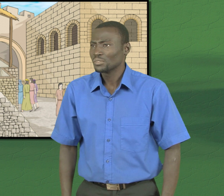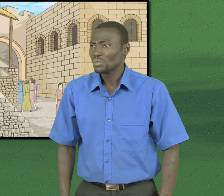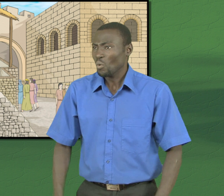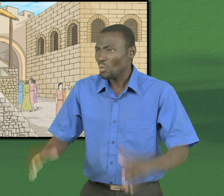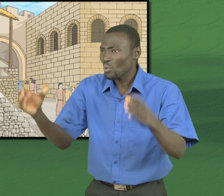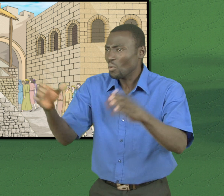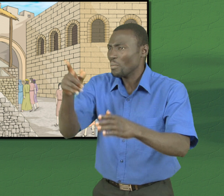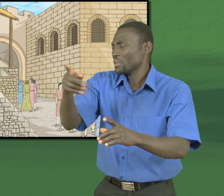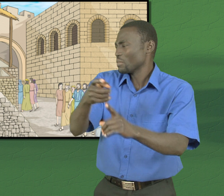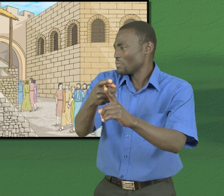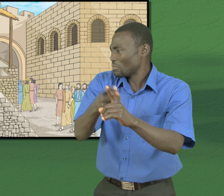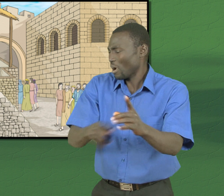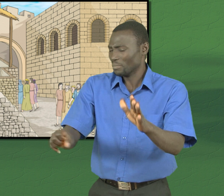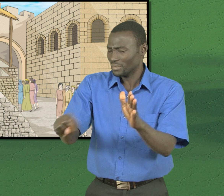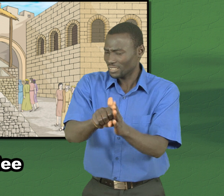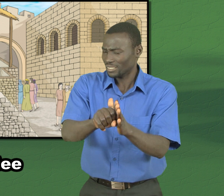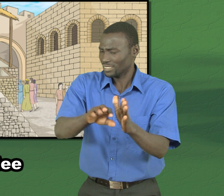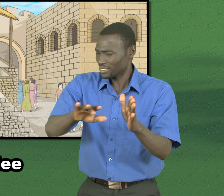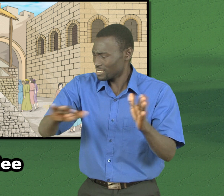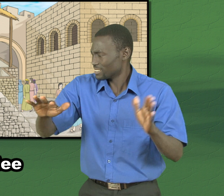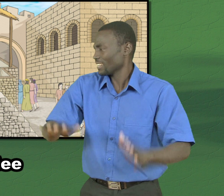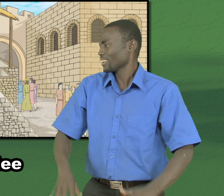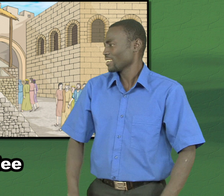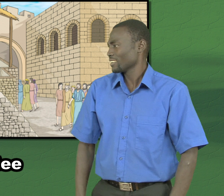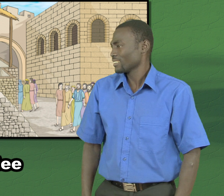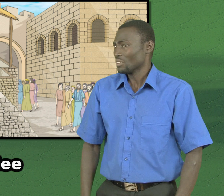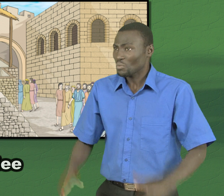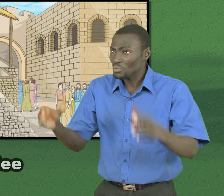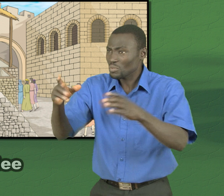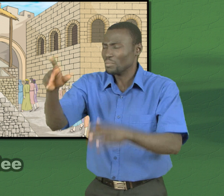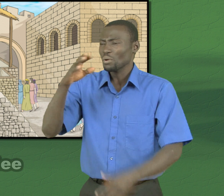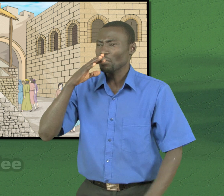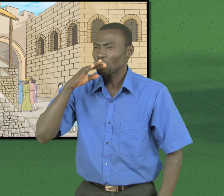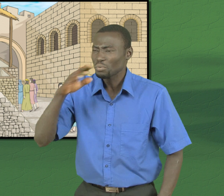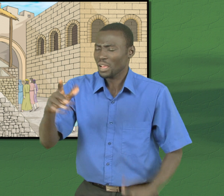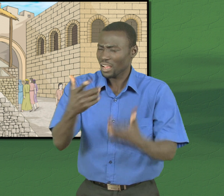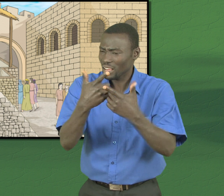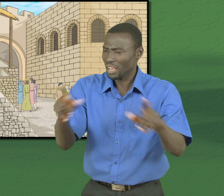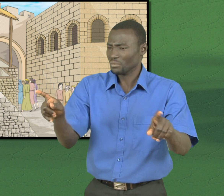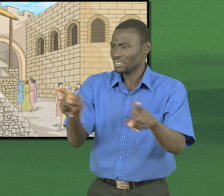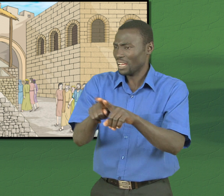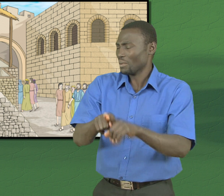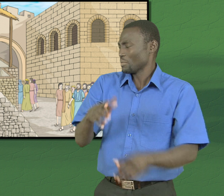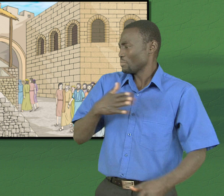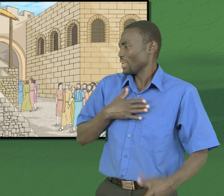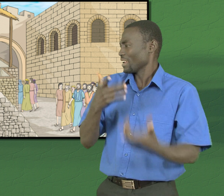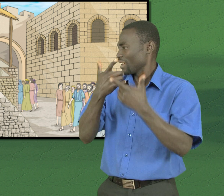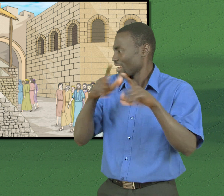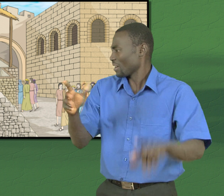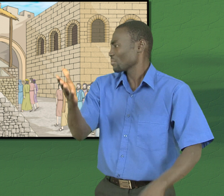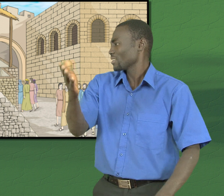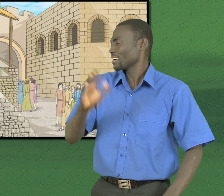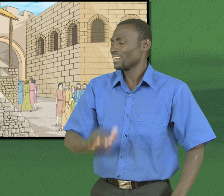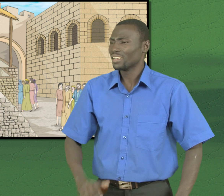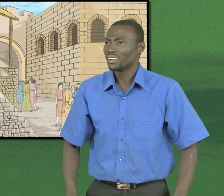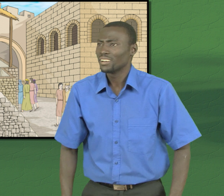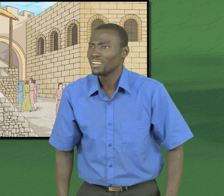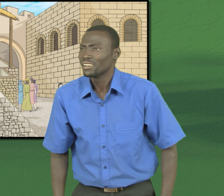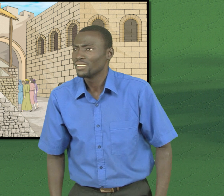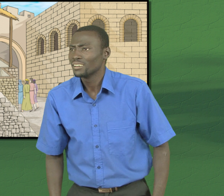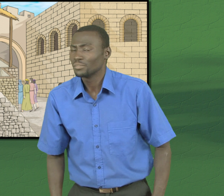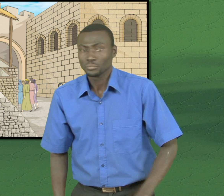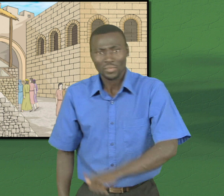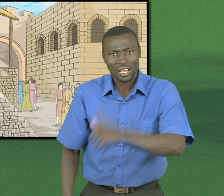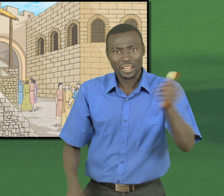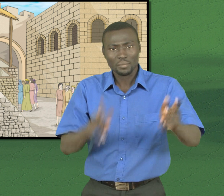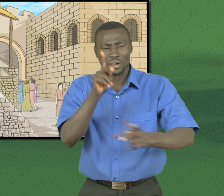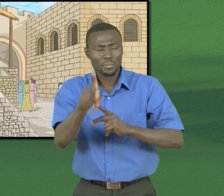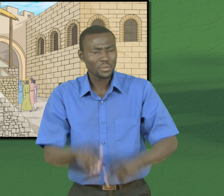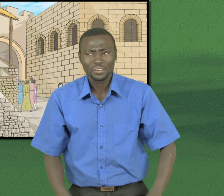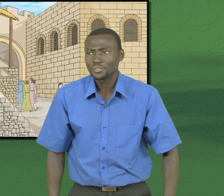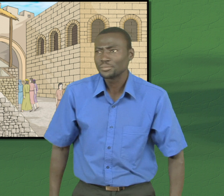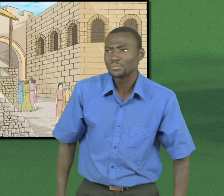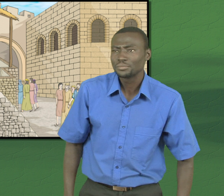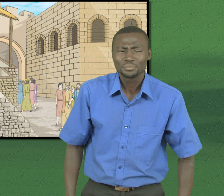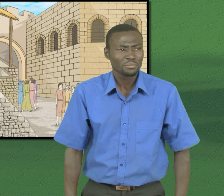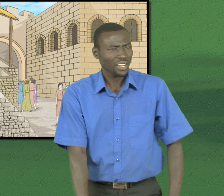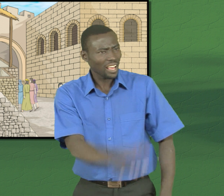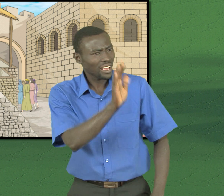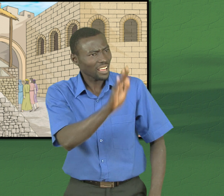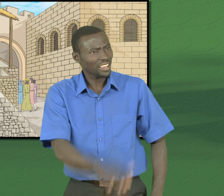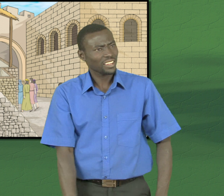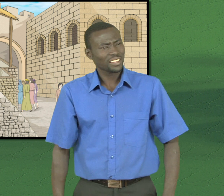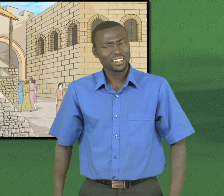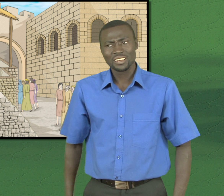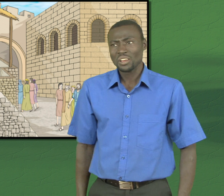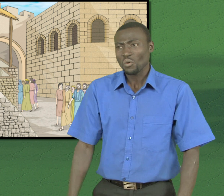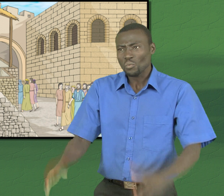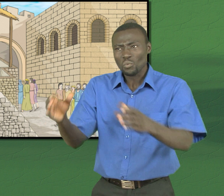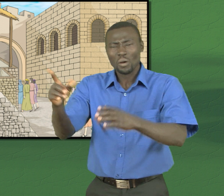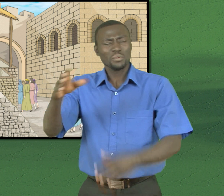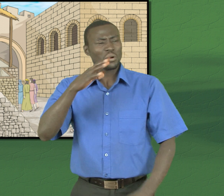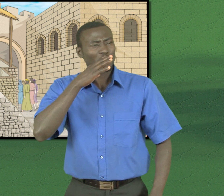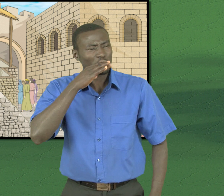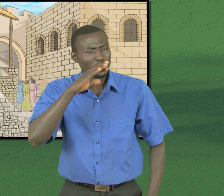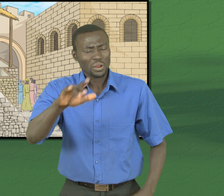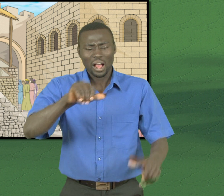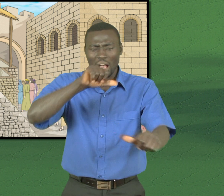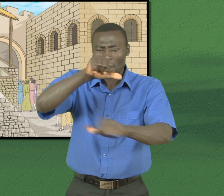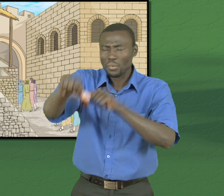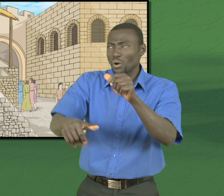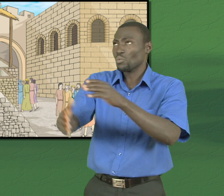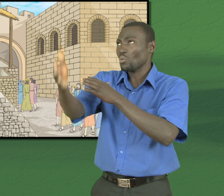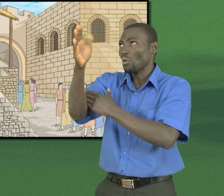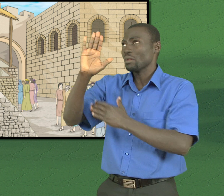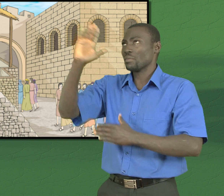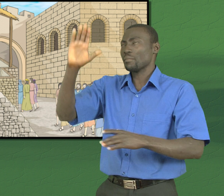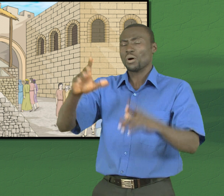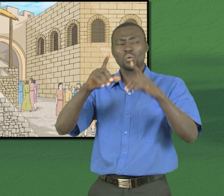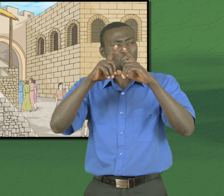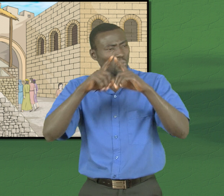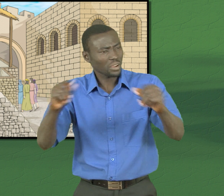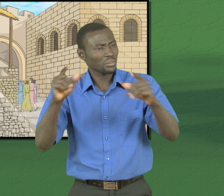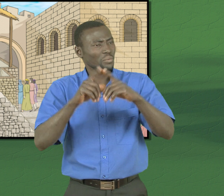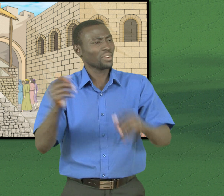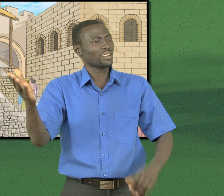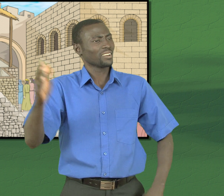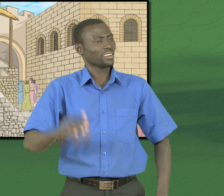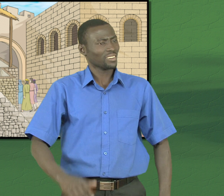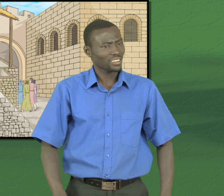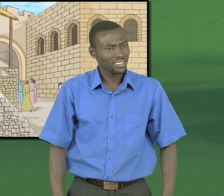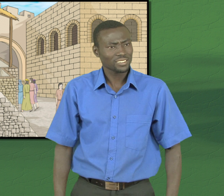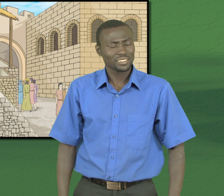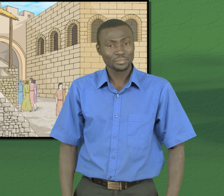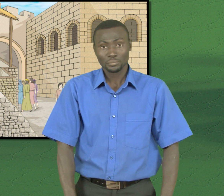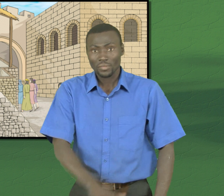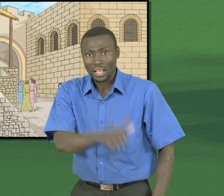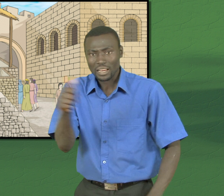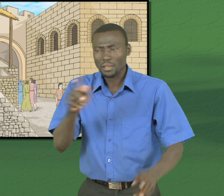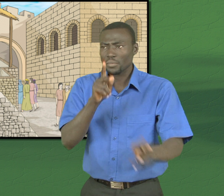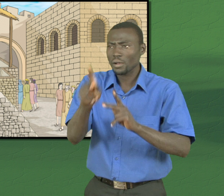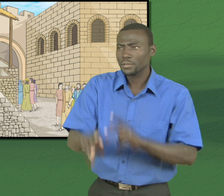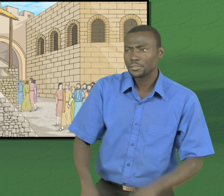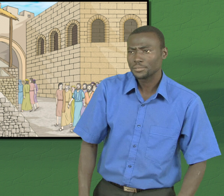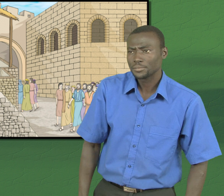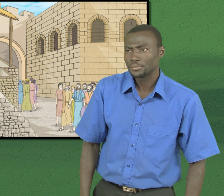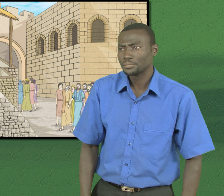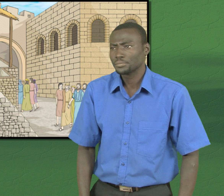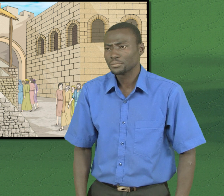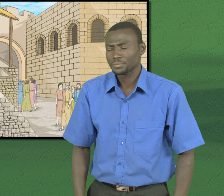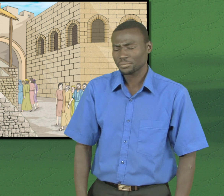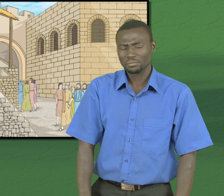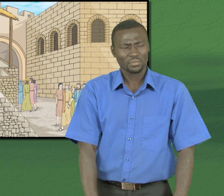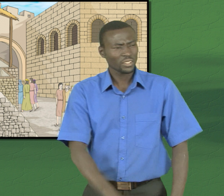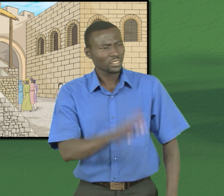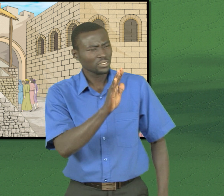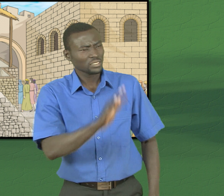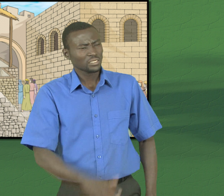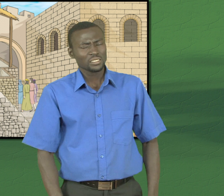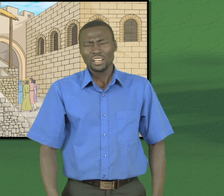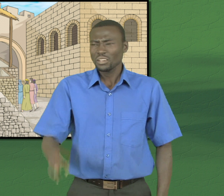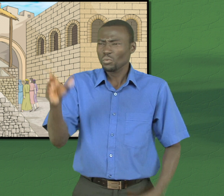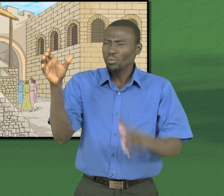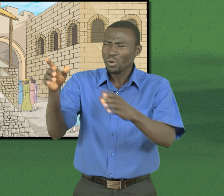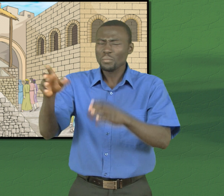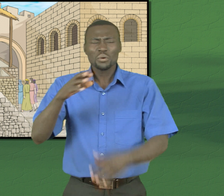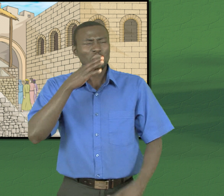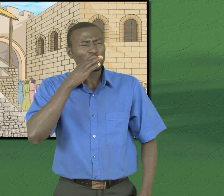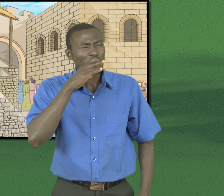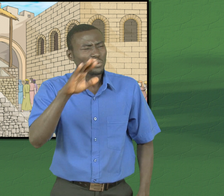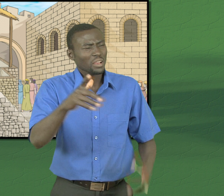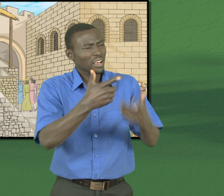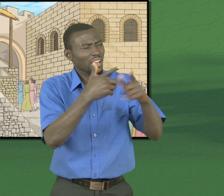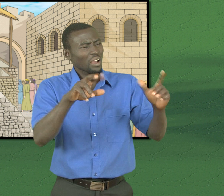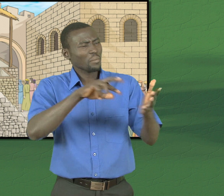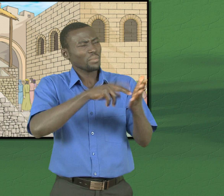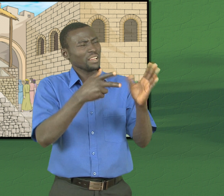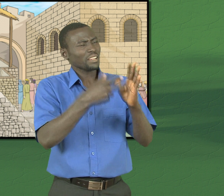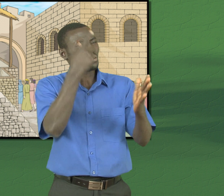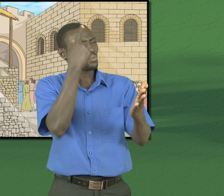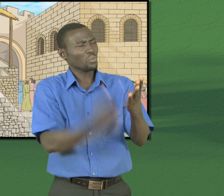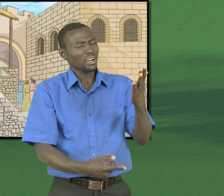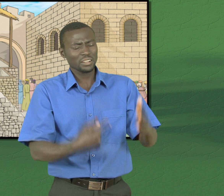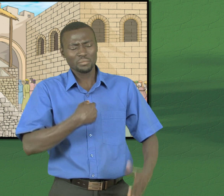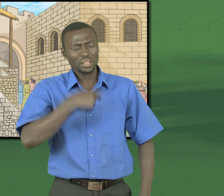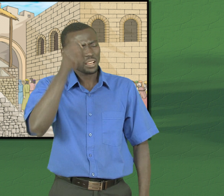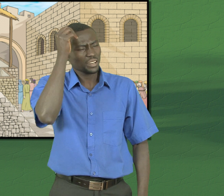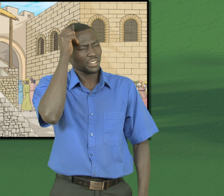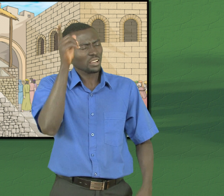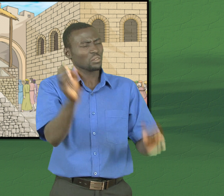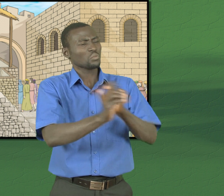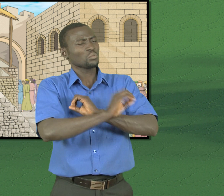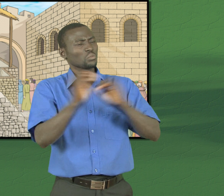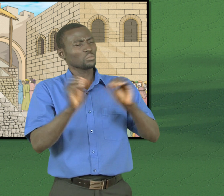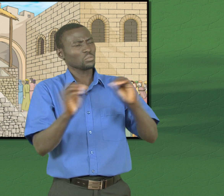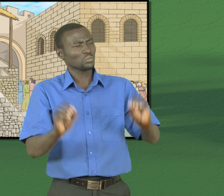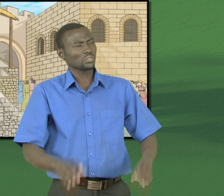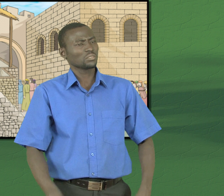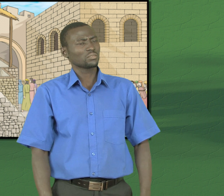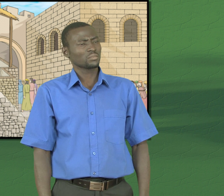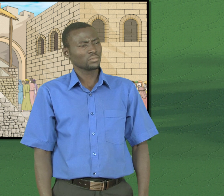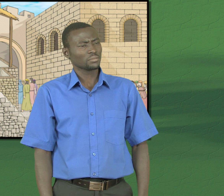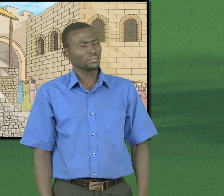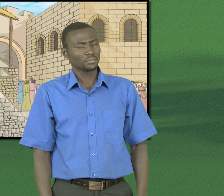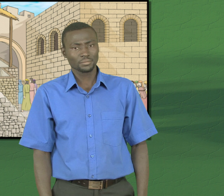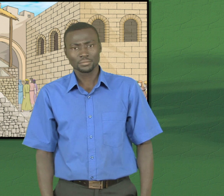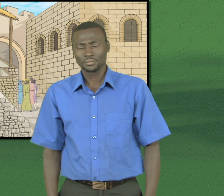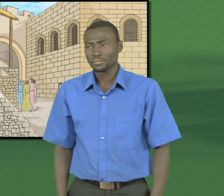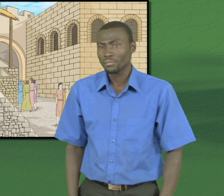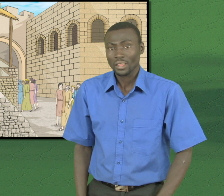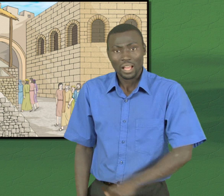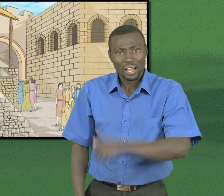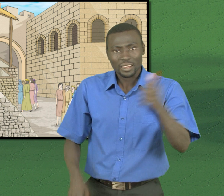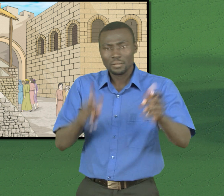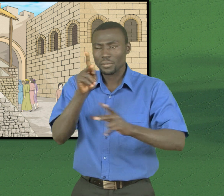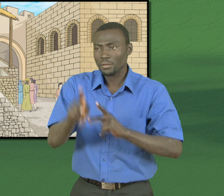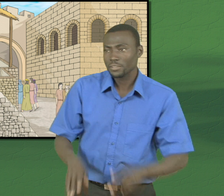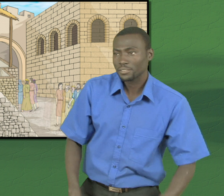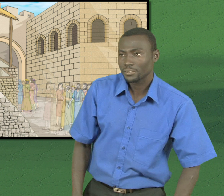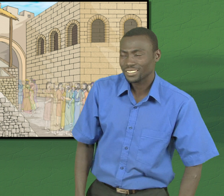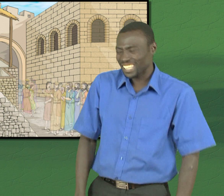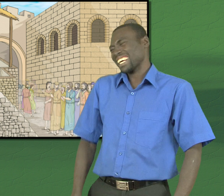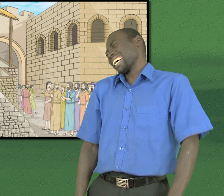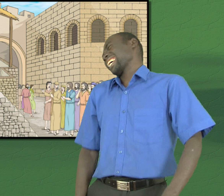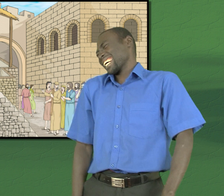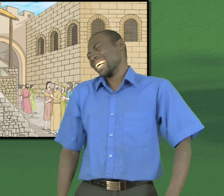residents of Mesopotamia, Judea and Cappadocia, Pontus and Asia, Phrygia and Pamphylia, Egypt and the parts of Libya near Cyrene; visitors from Rome, both Jews and converts to Judaism; Cretans and Arabs—we hear them declaring the wonders of God in our own tongues!”